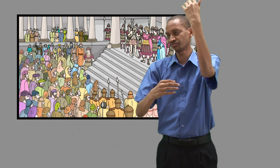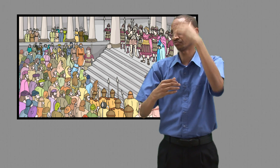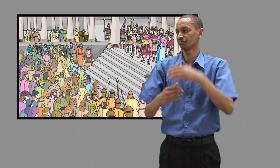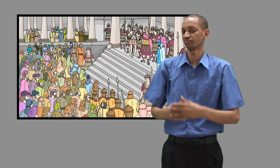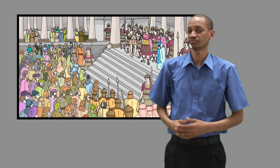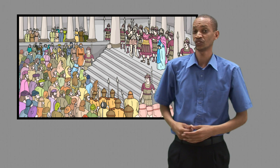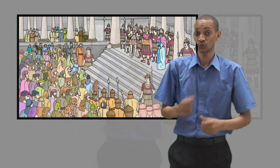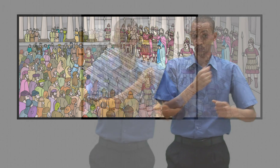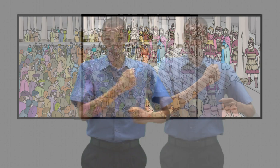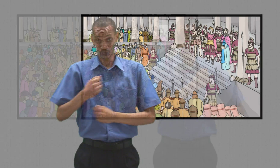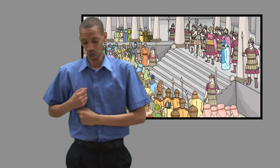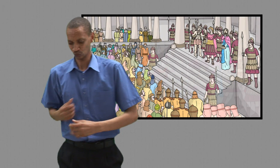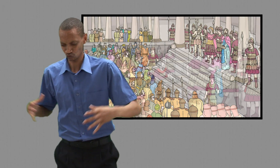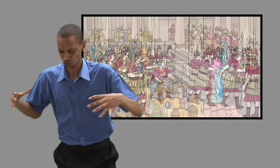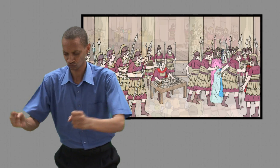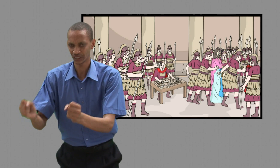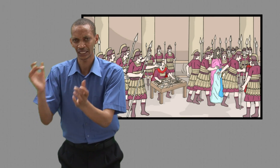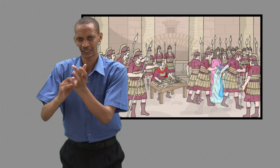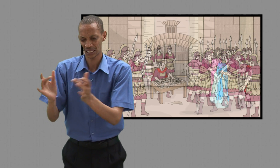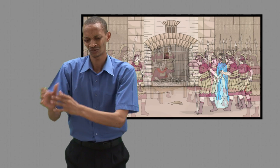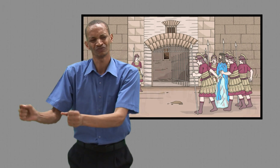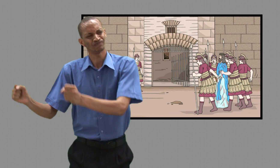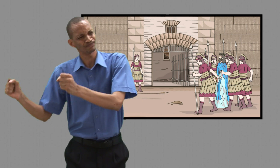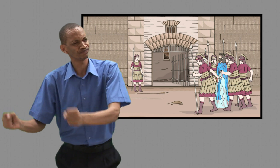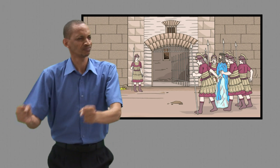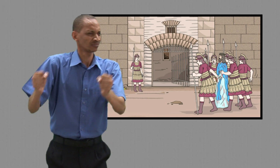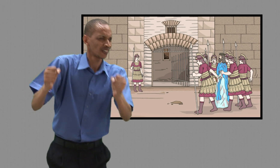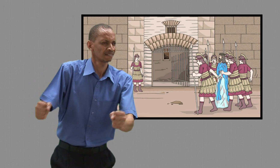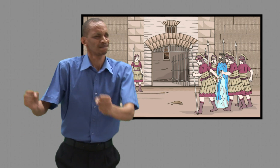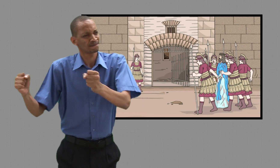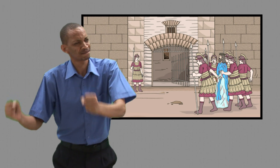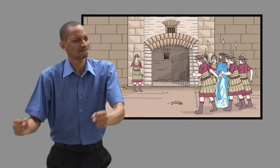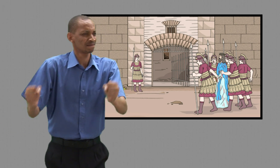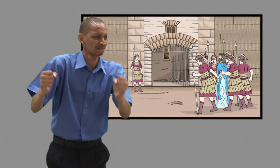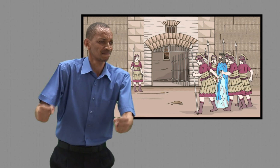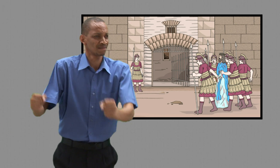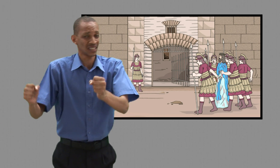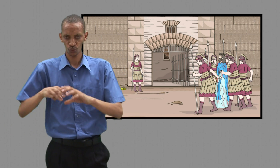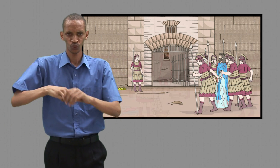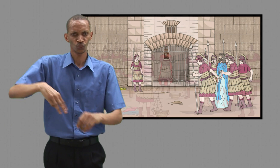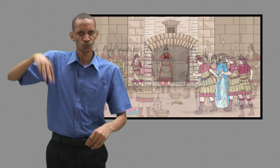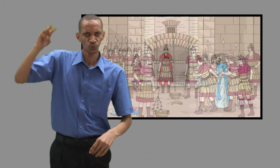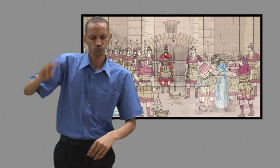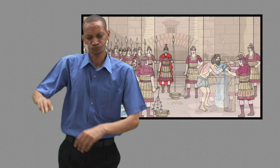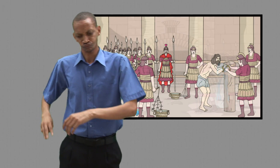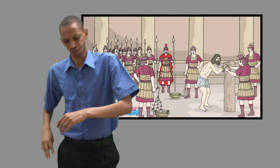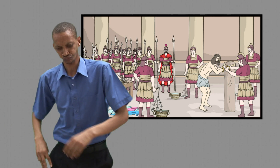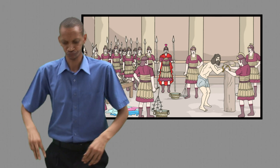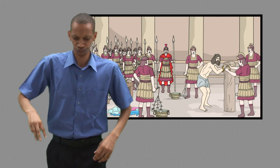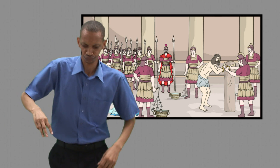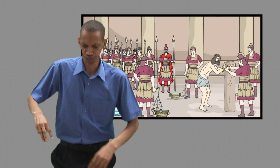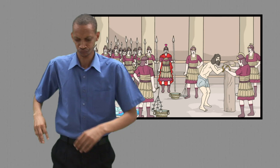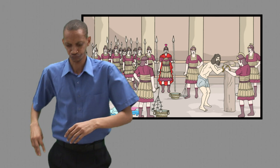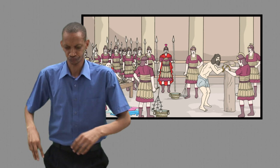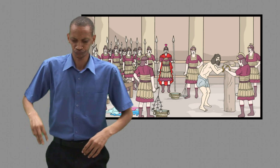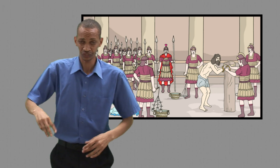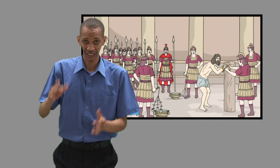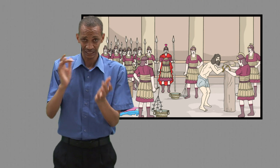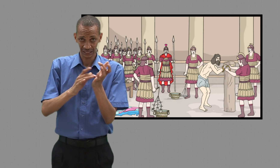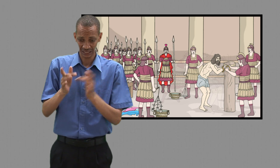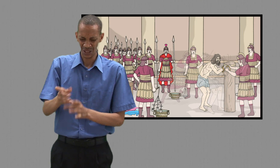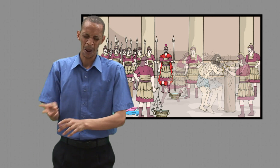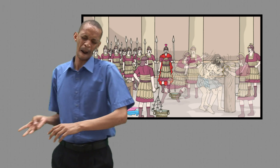So Pilate released Barabbas to them.